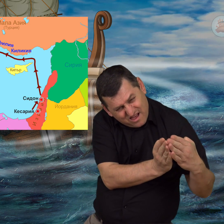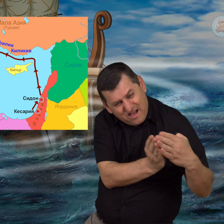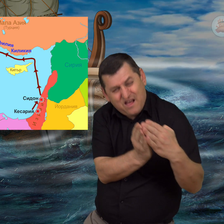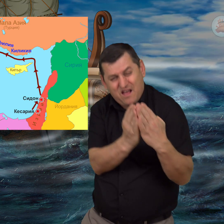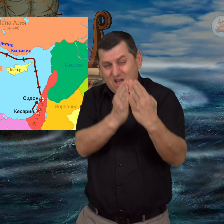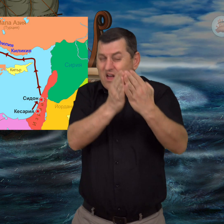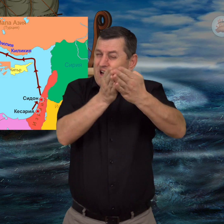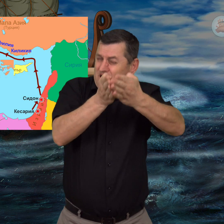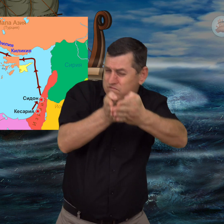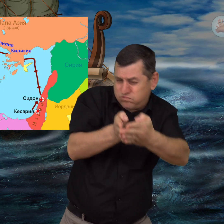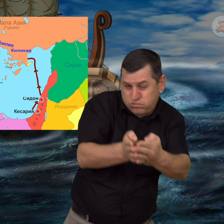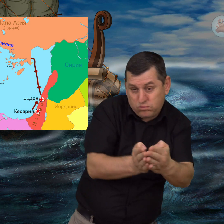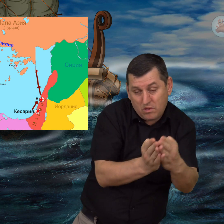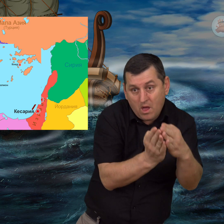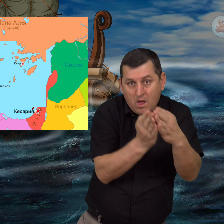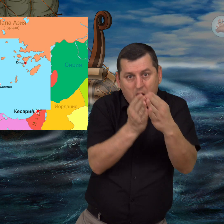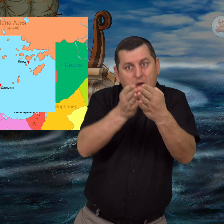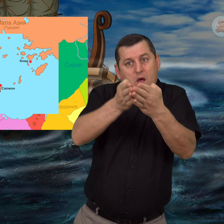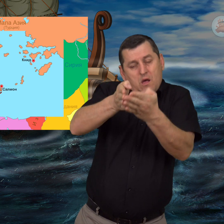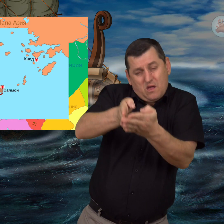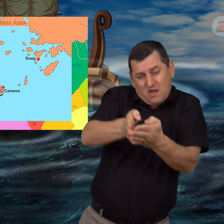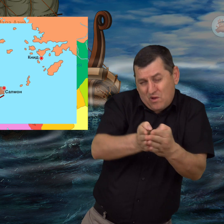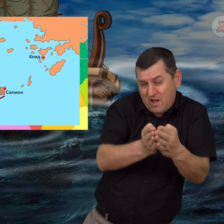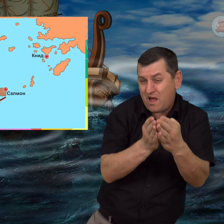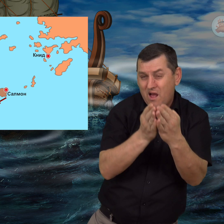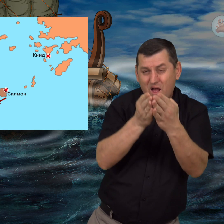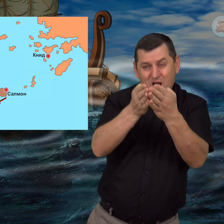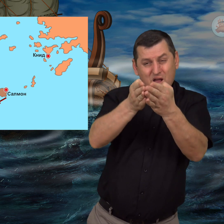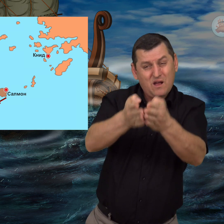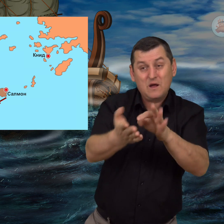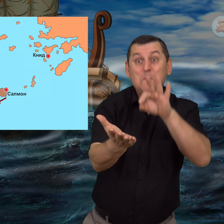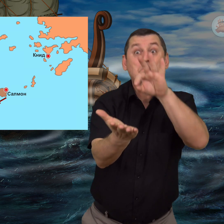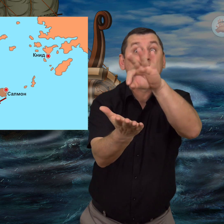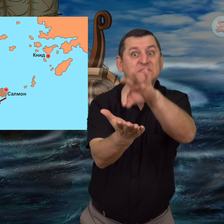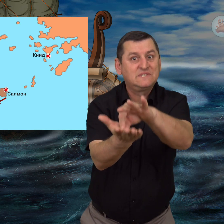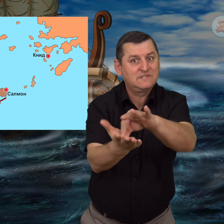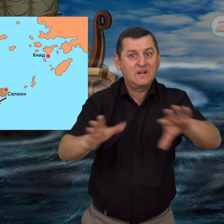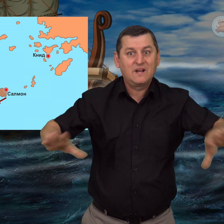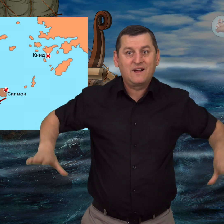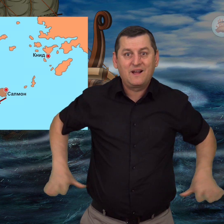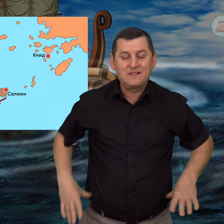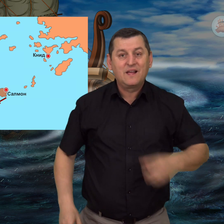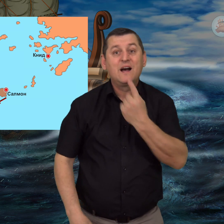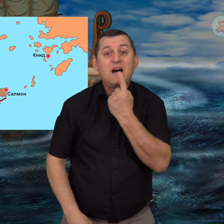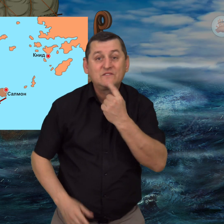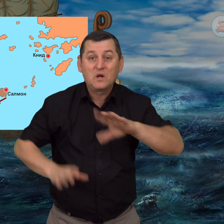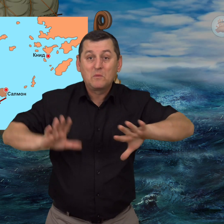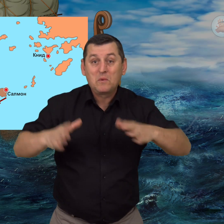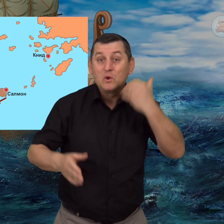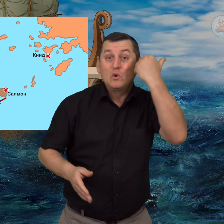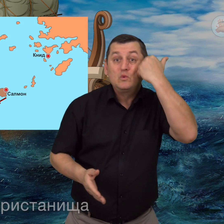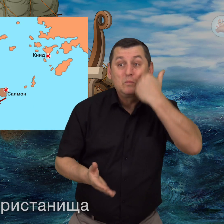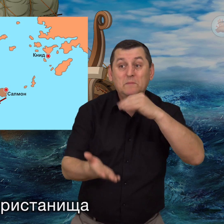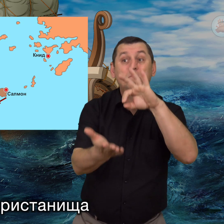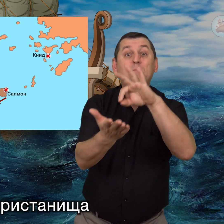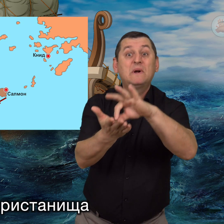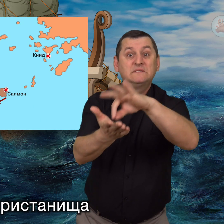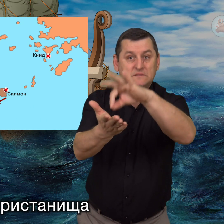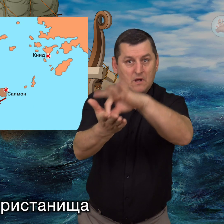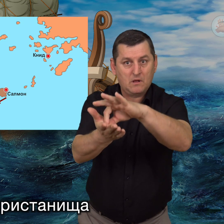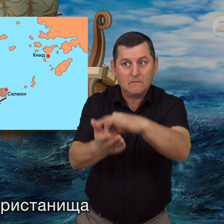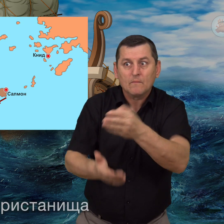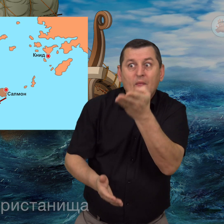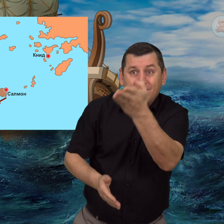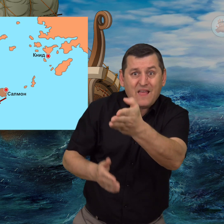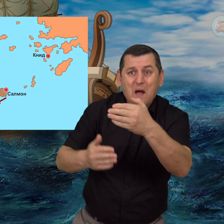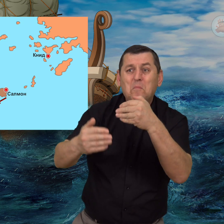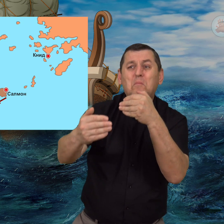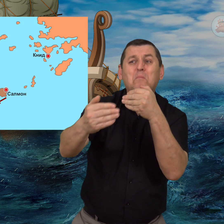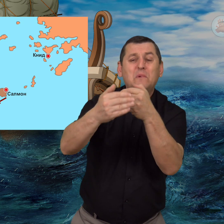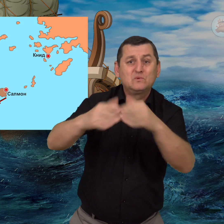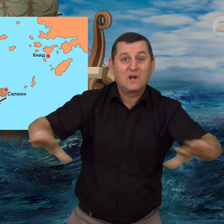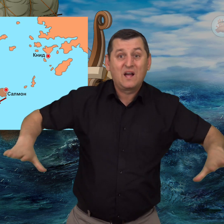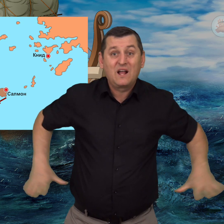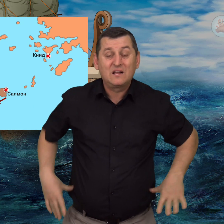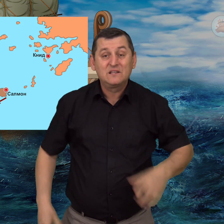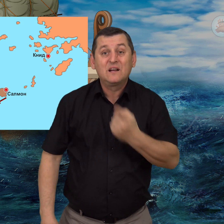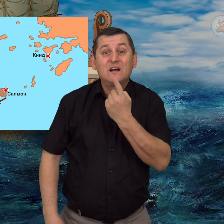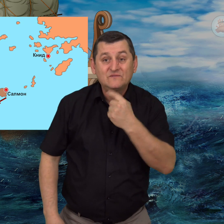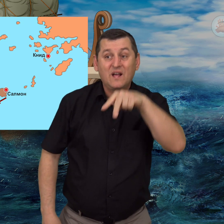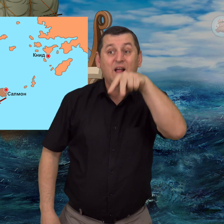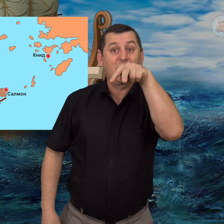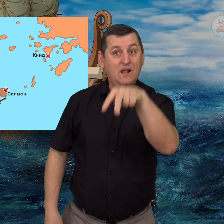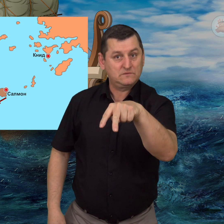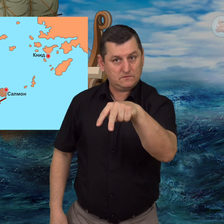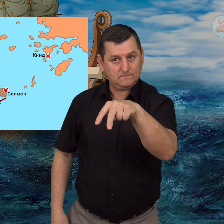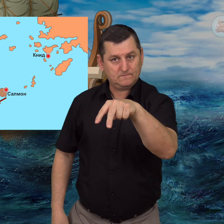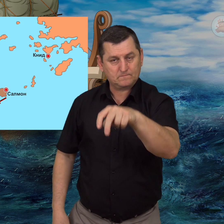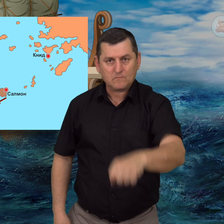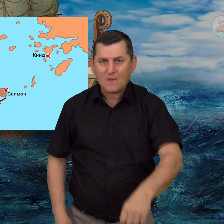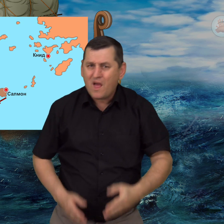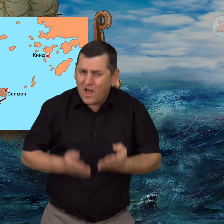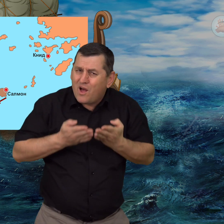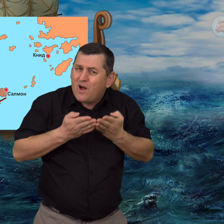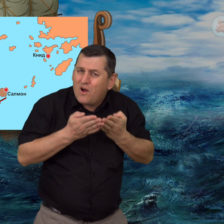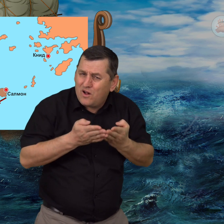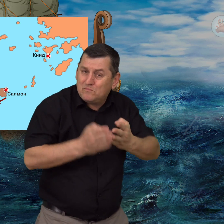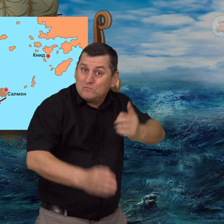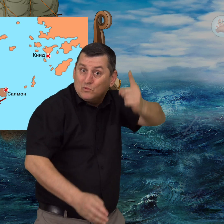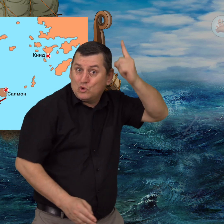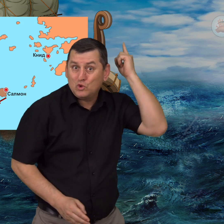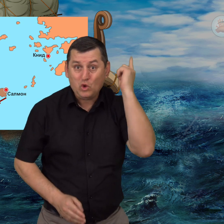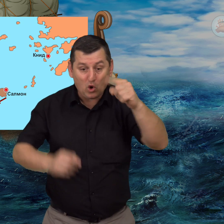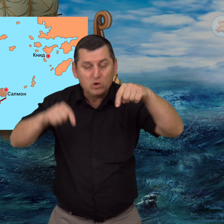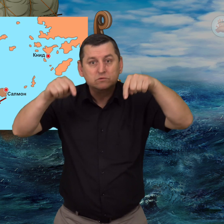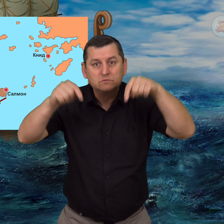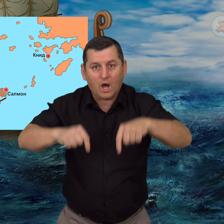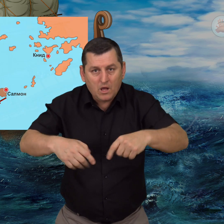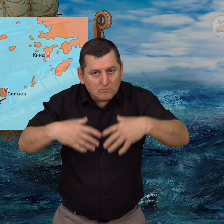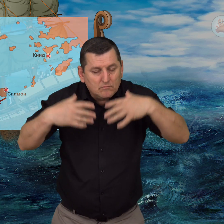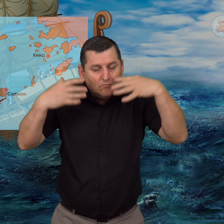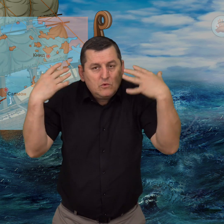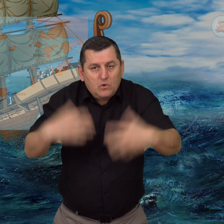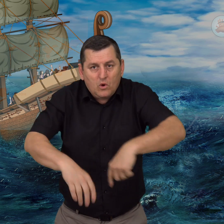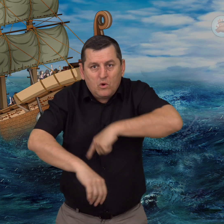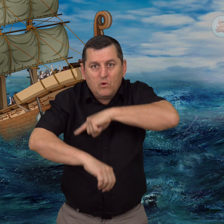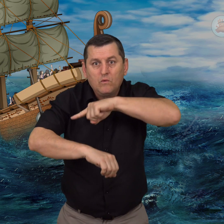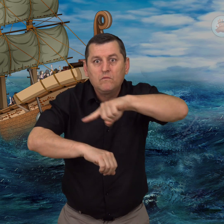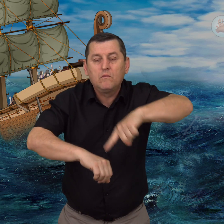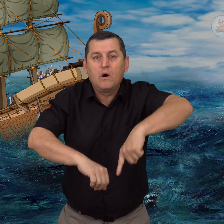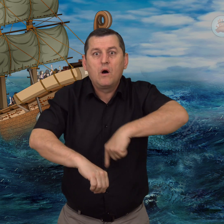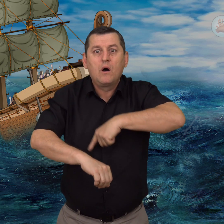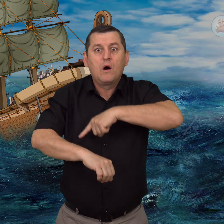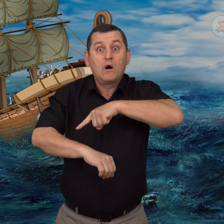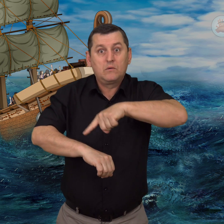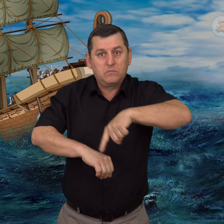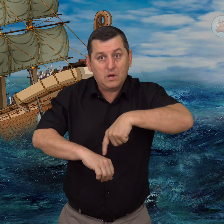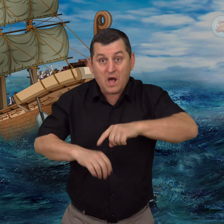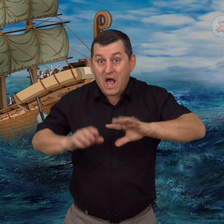After we had moved along the coast with difficulty, we came to a place called Fair Havens, near the town of Lasea.